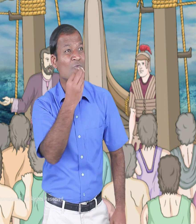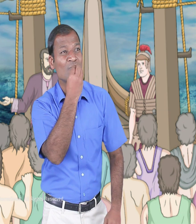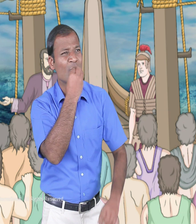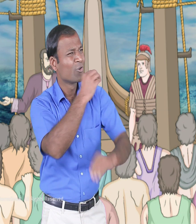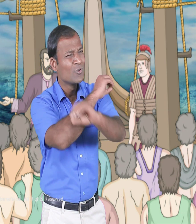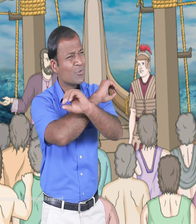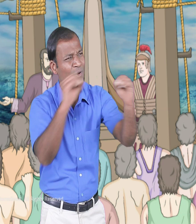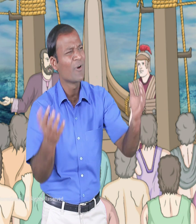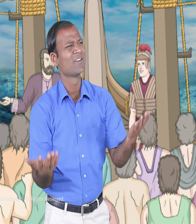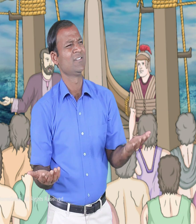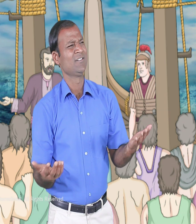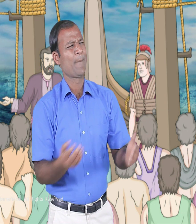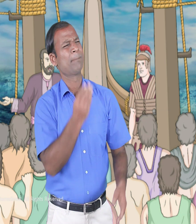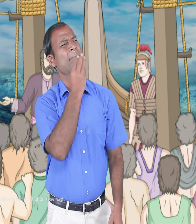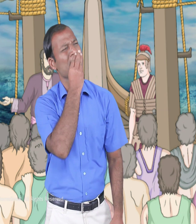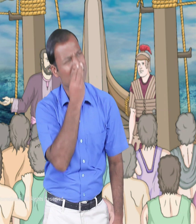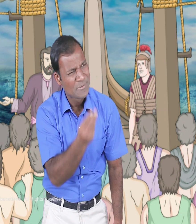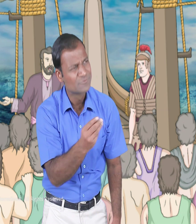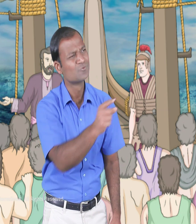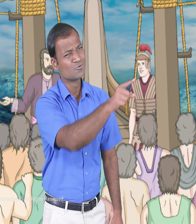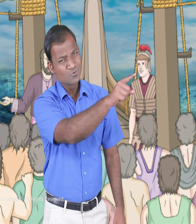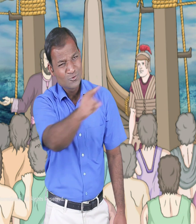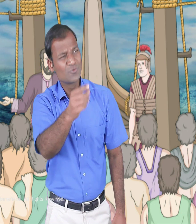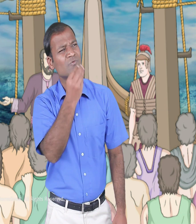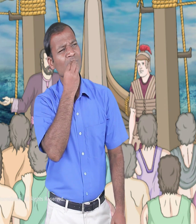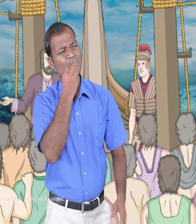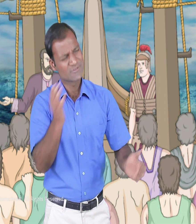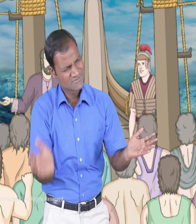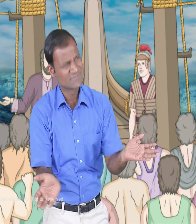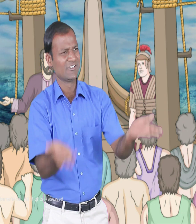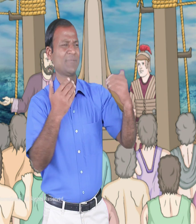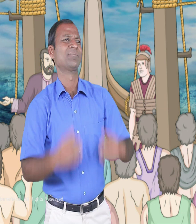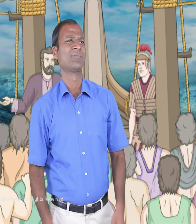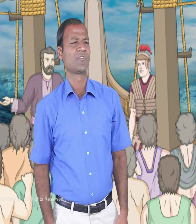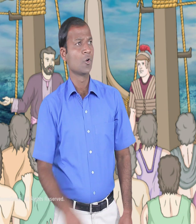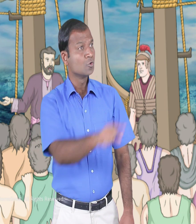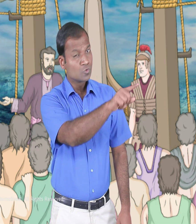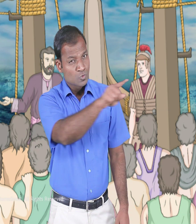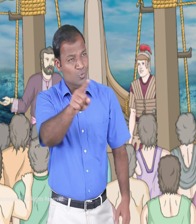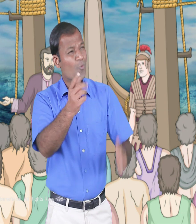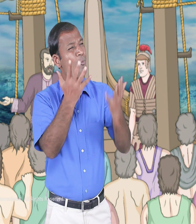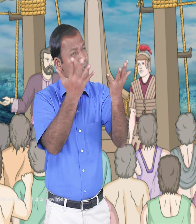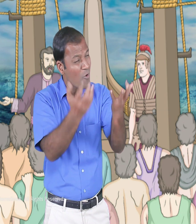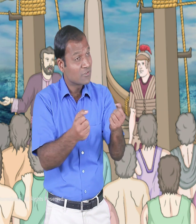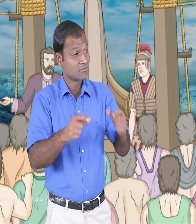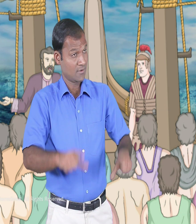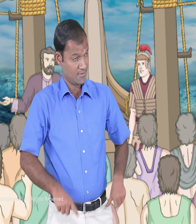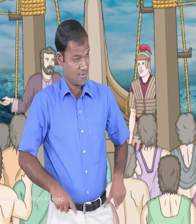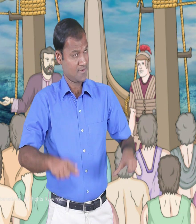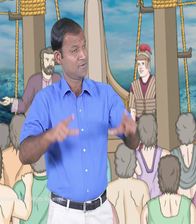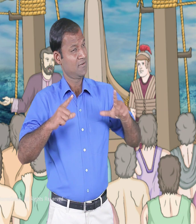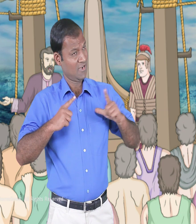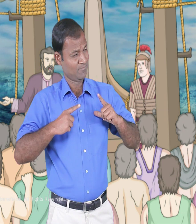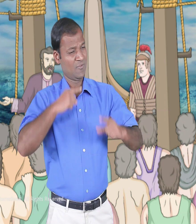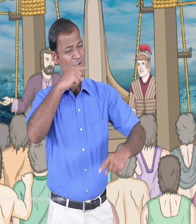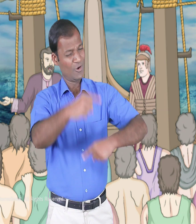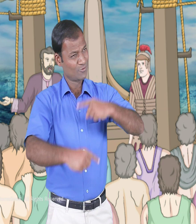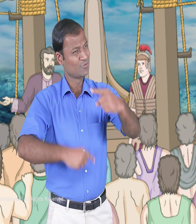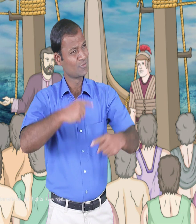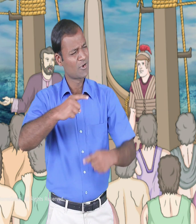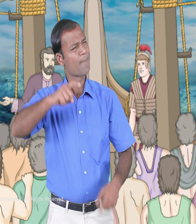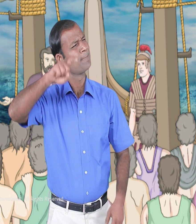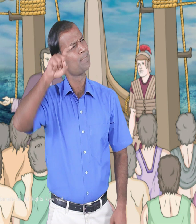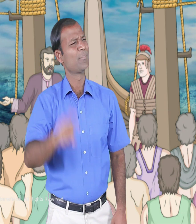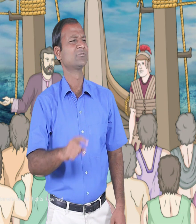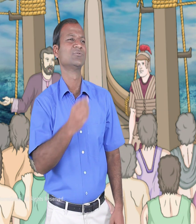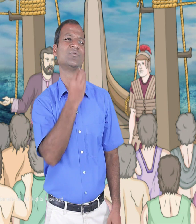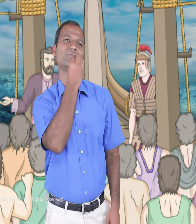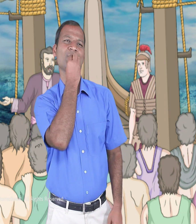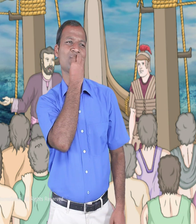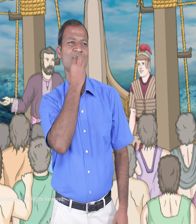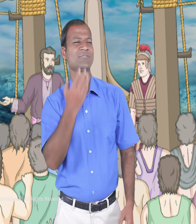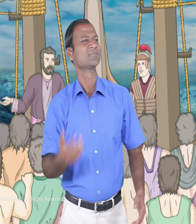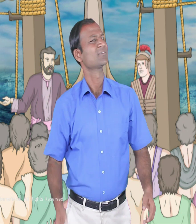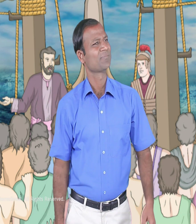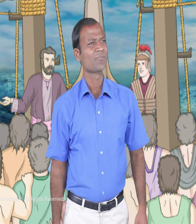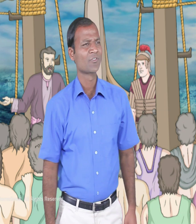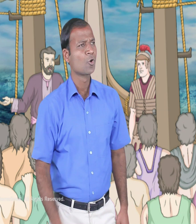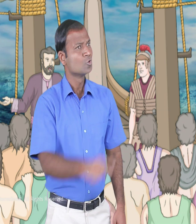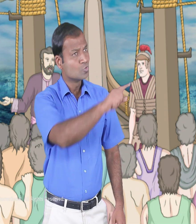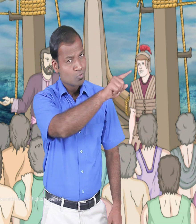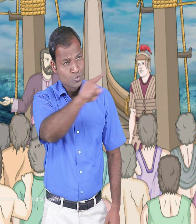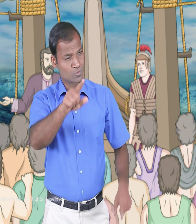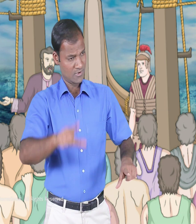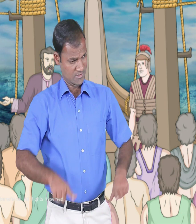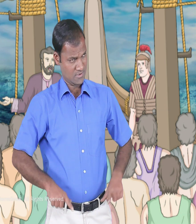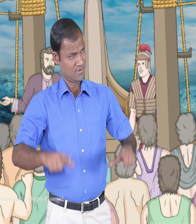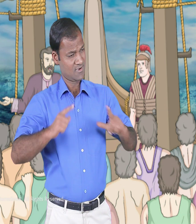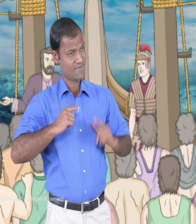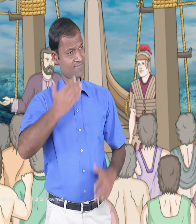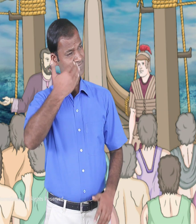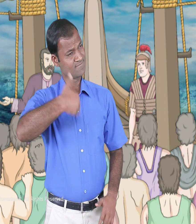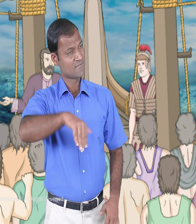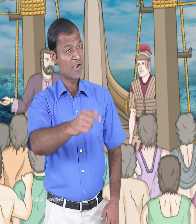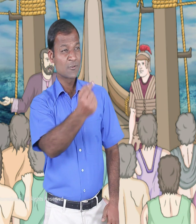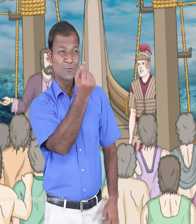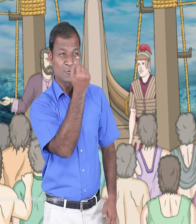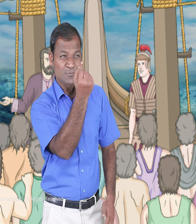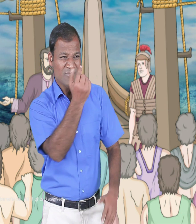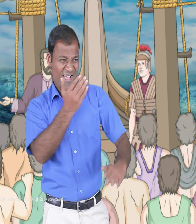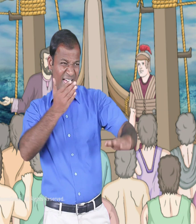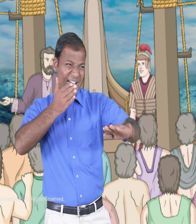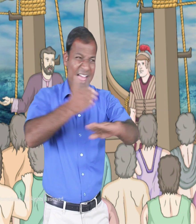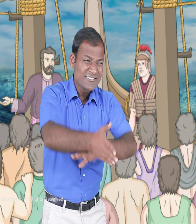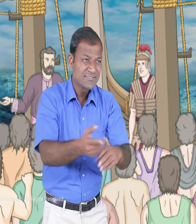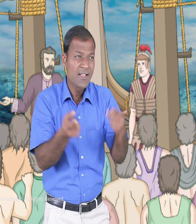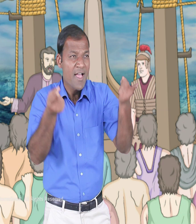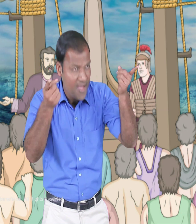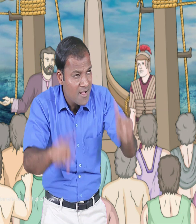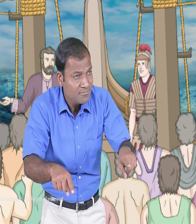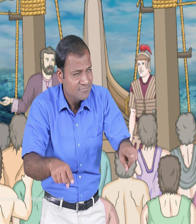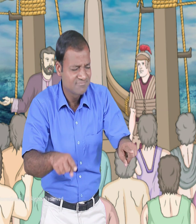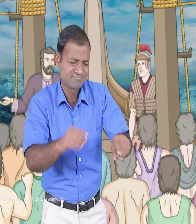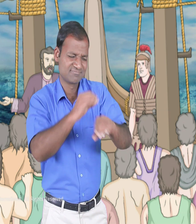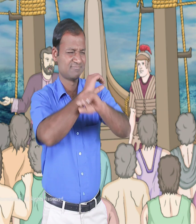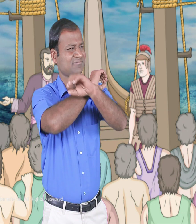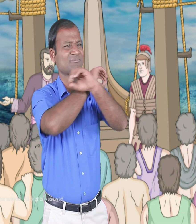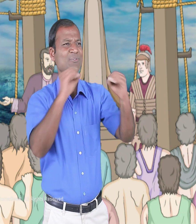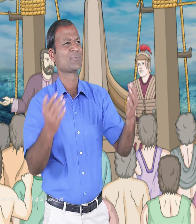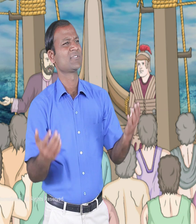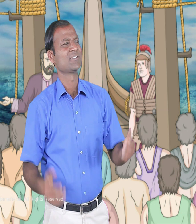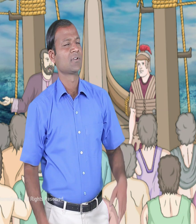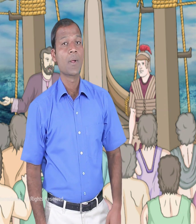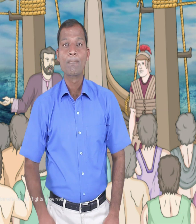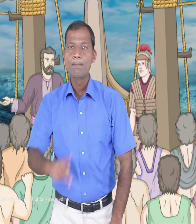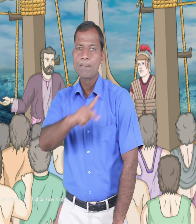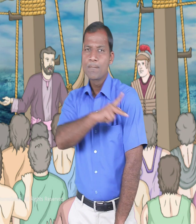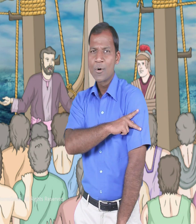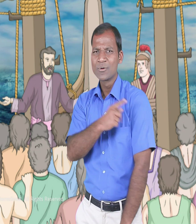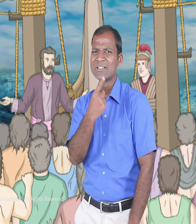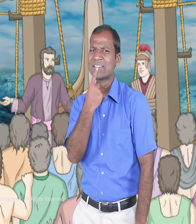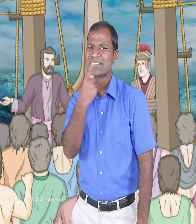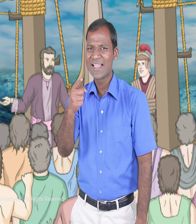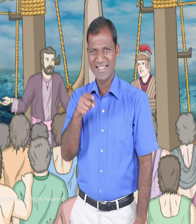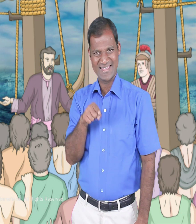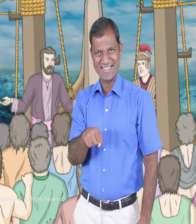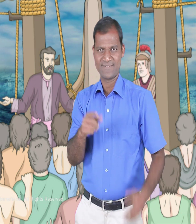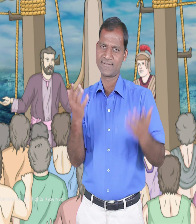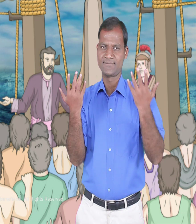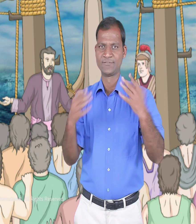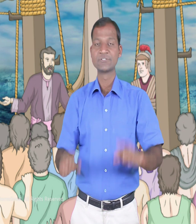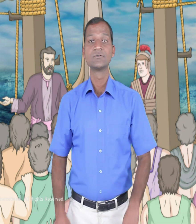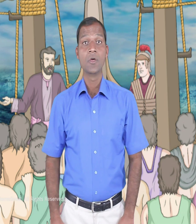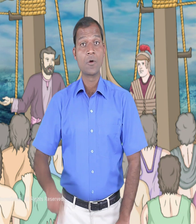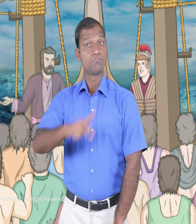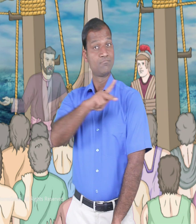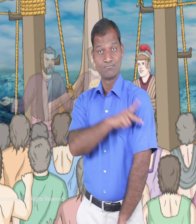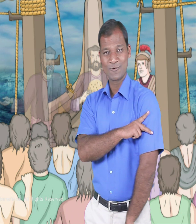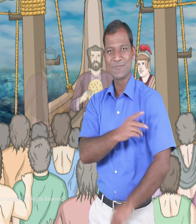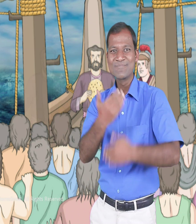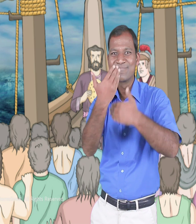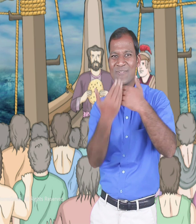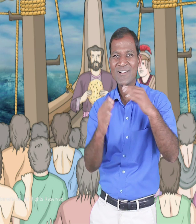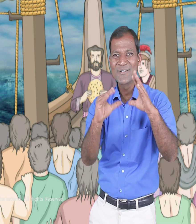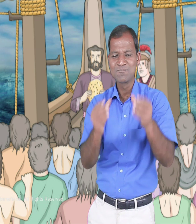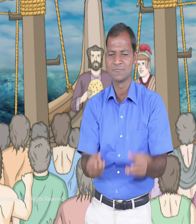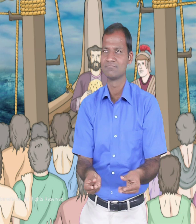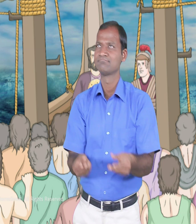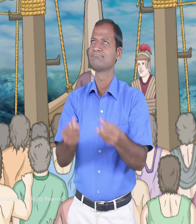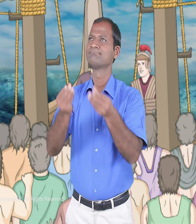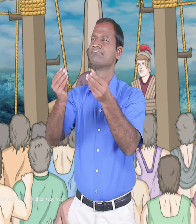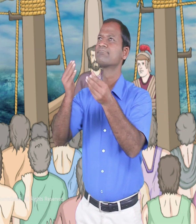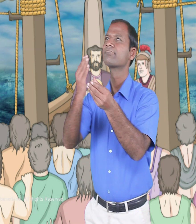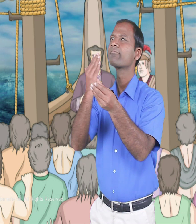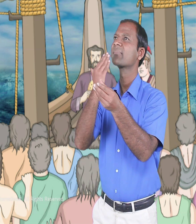So for your own preservation, I urge you to eat something, because not a single hair of your head will be lost.”